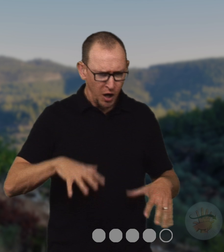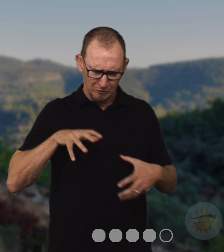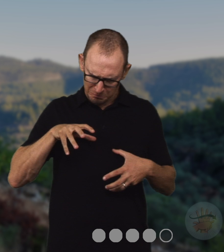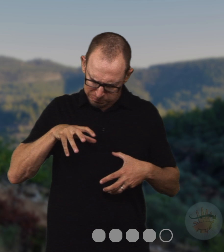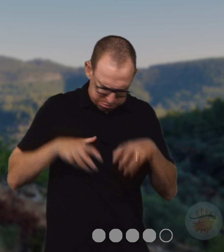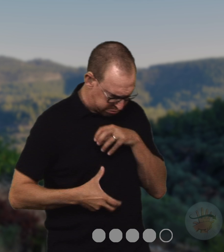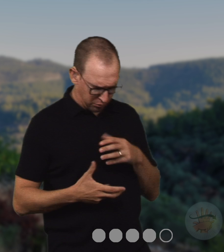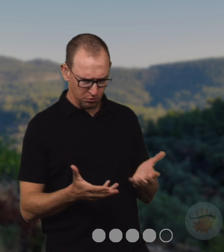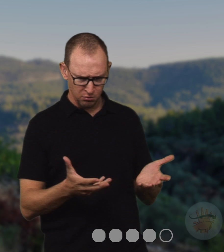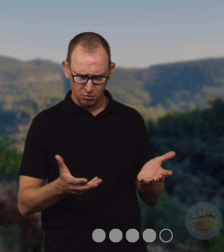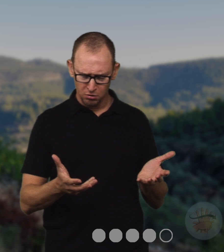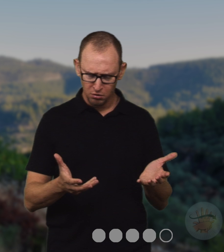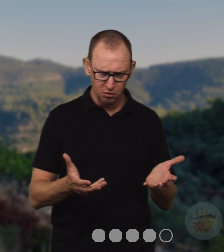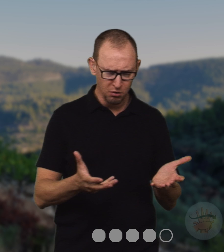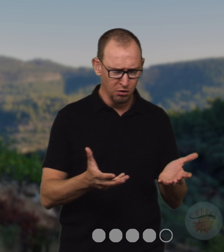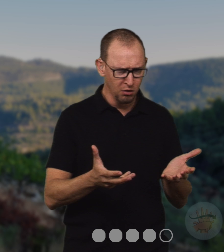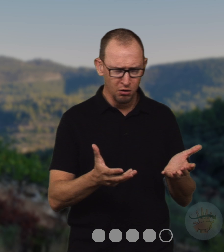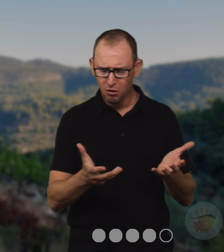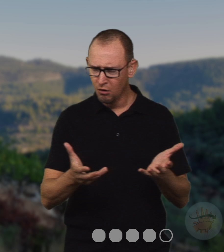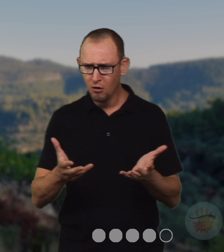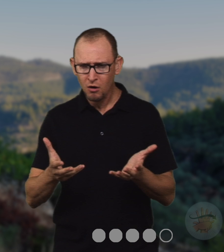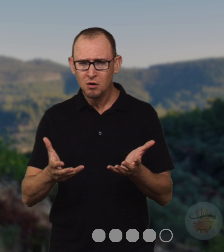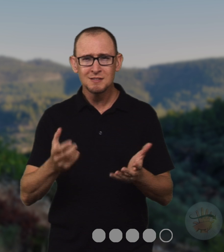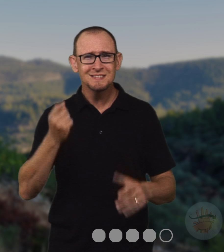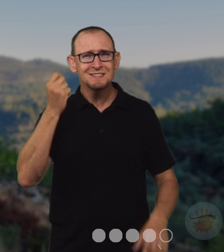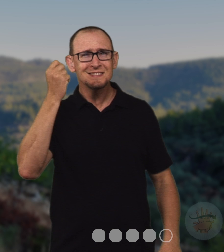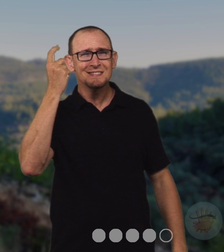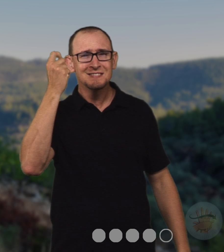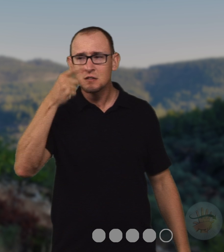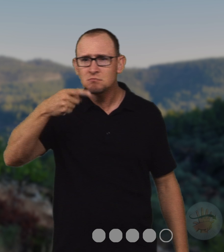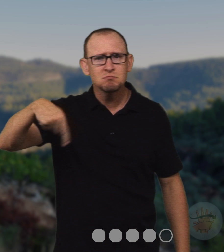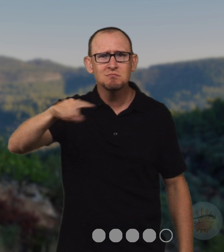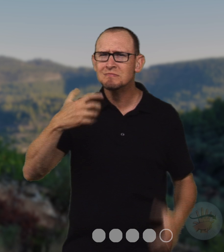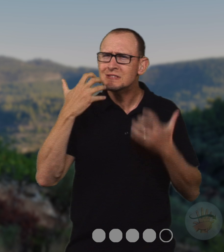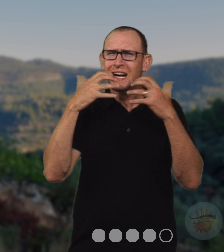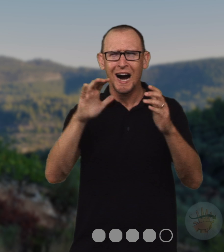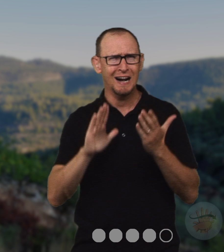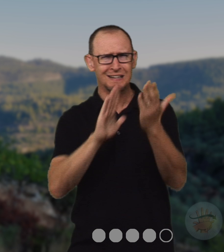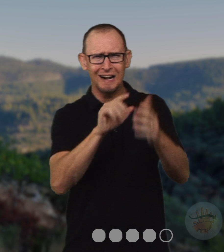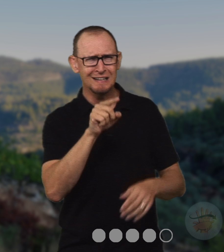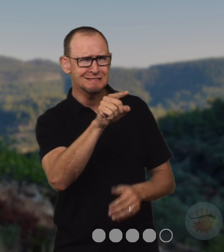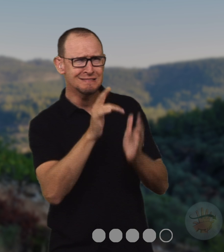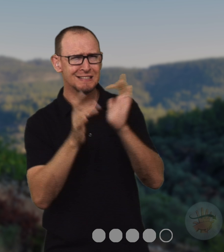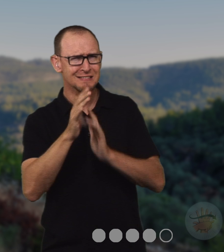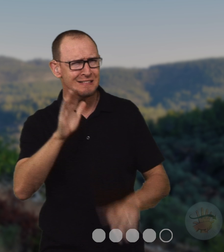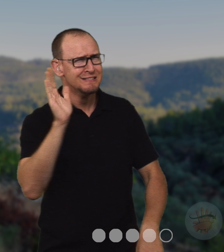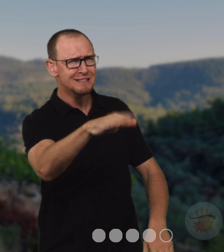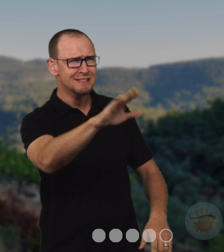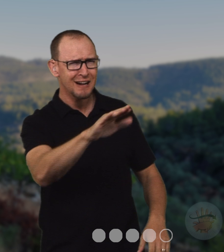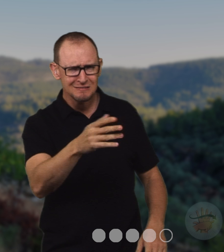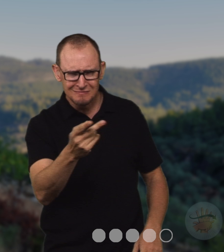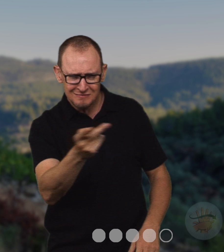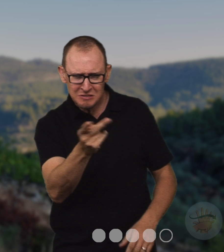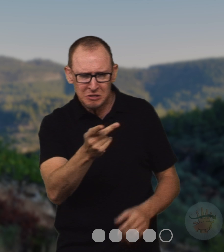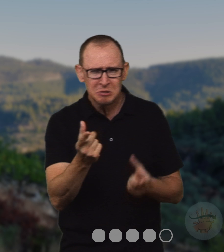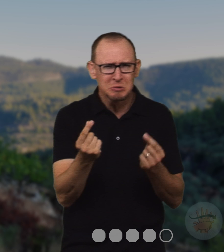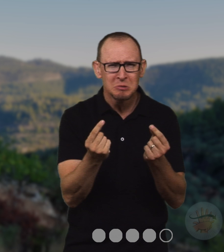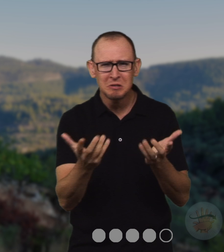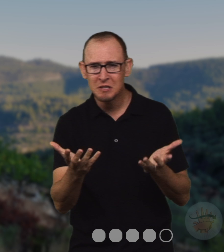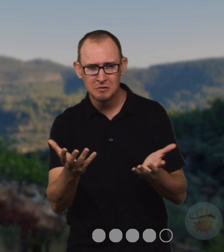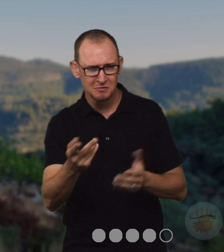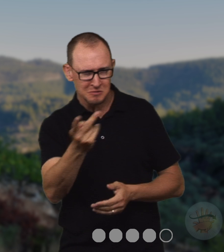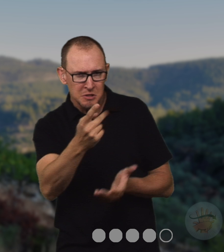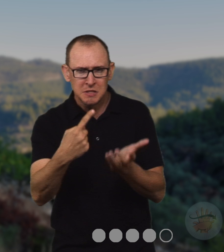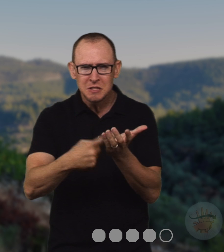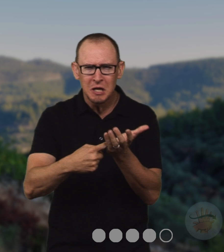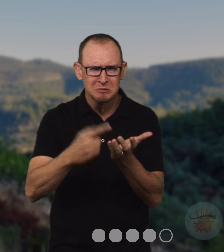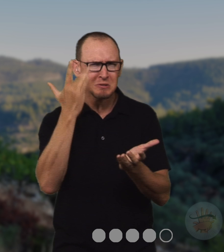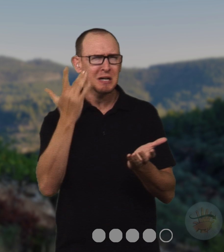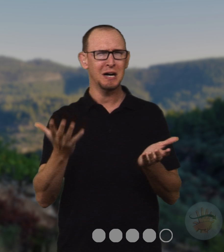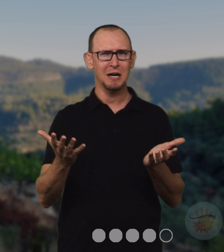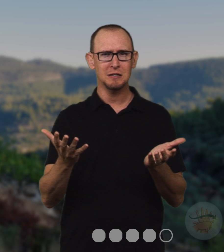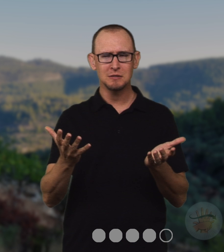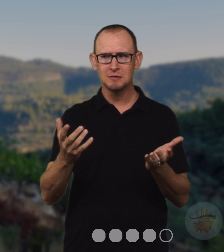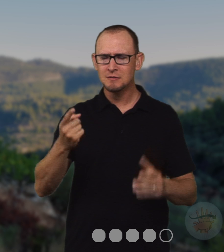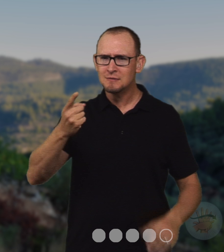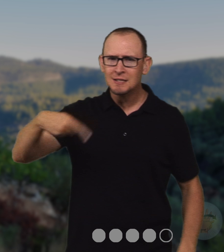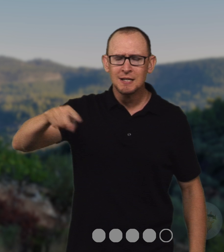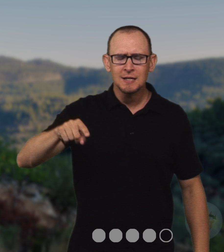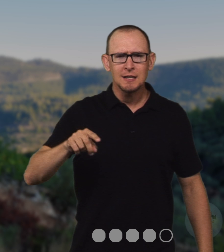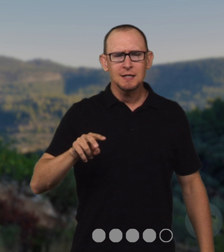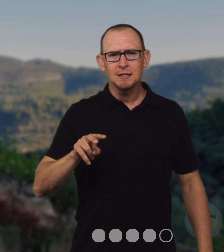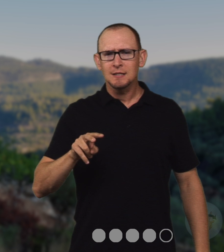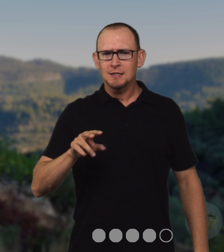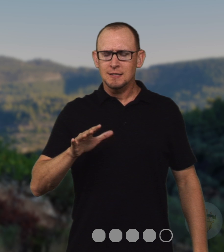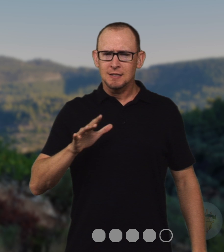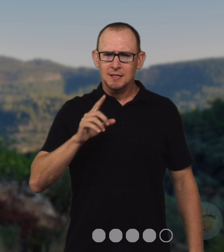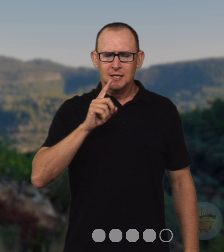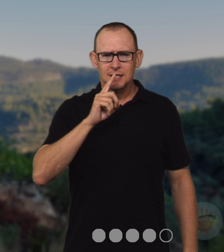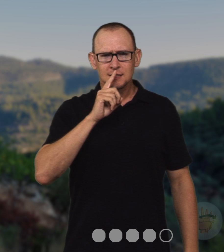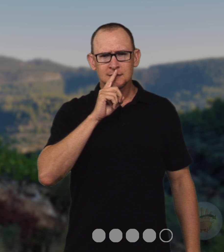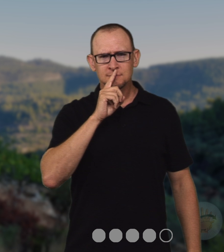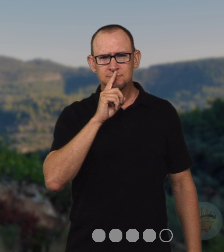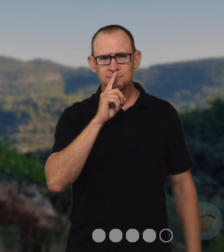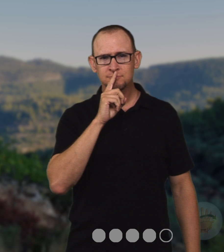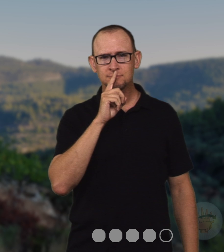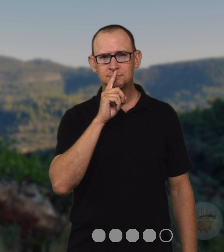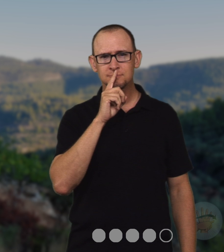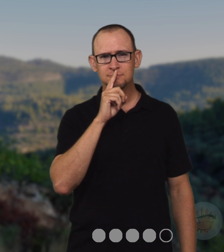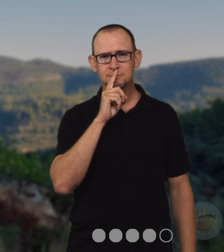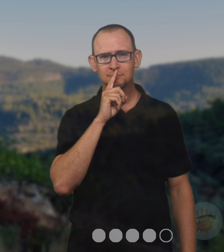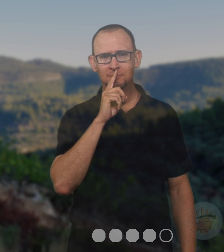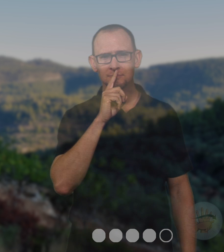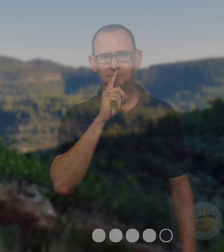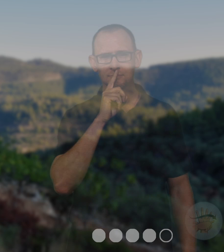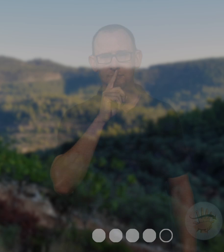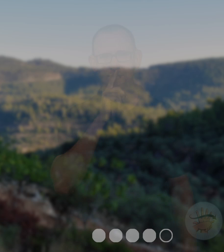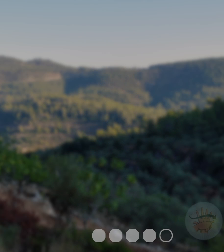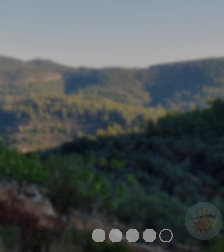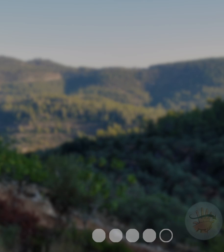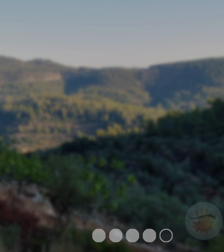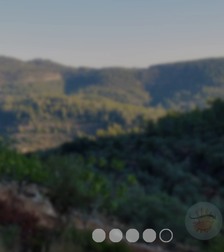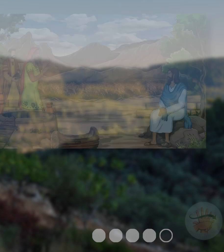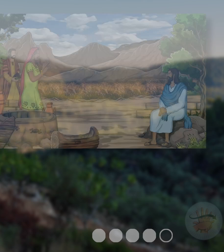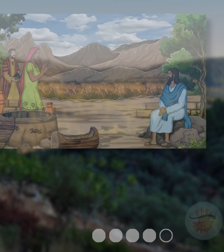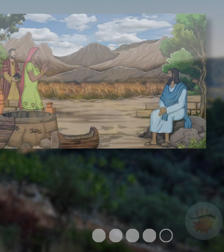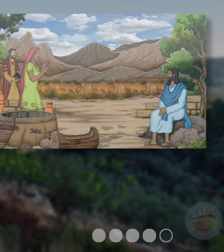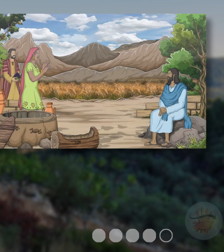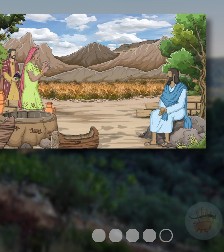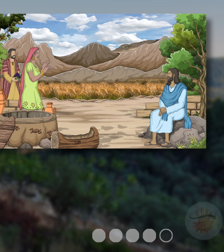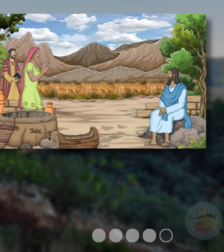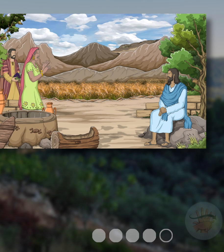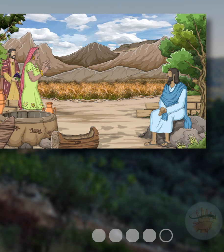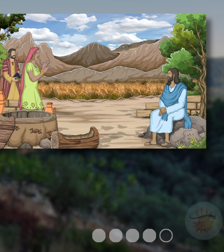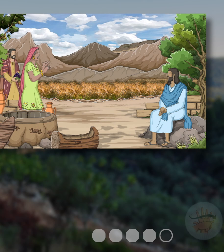But no one asked Him, “What do You want from her?” or “Why are You talking with her?”